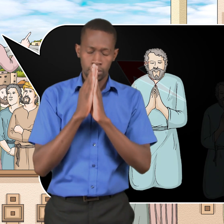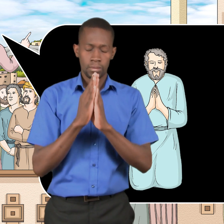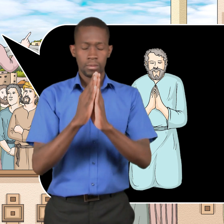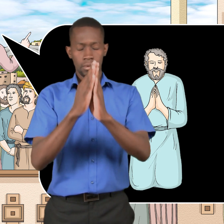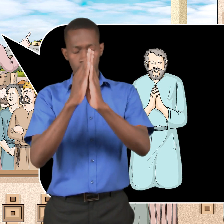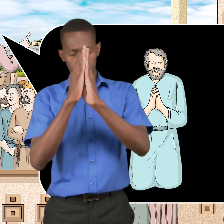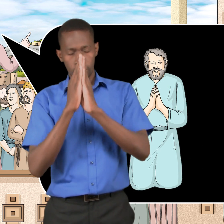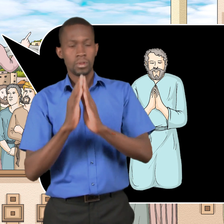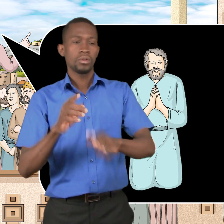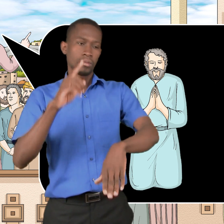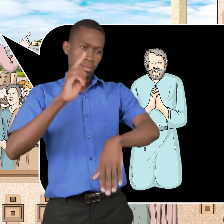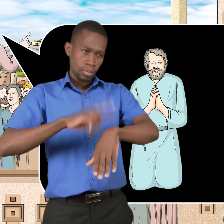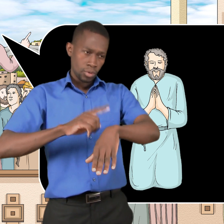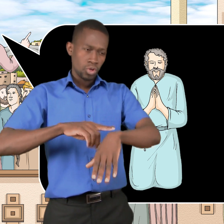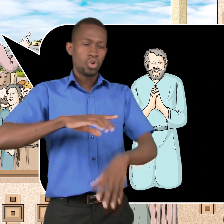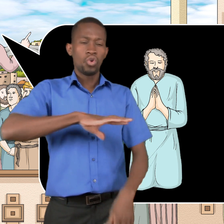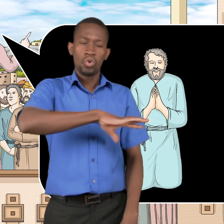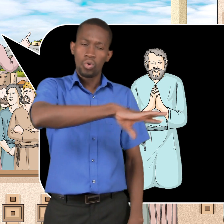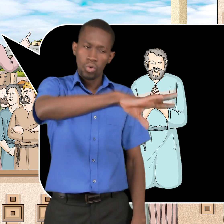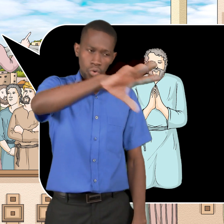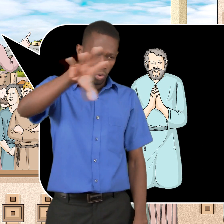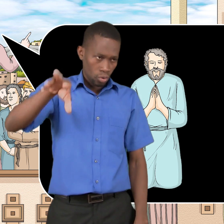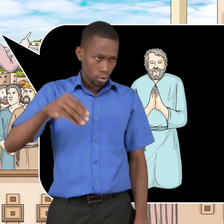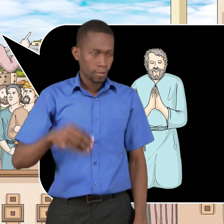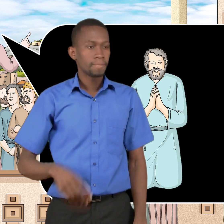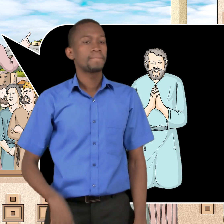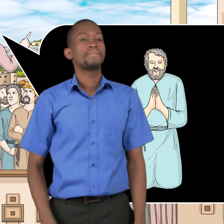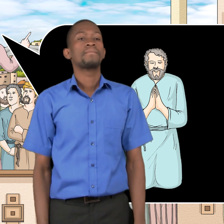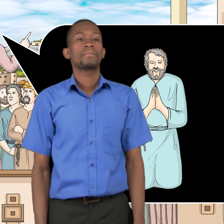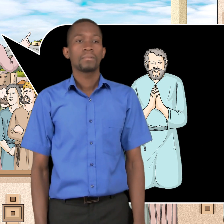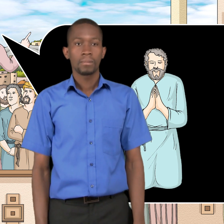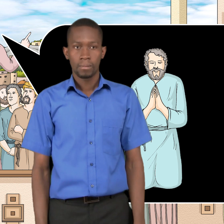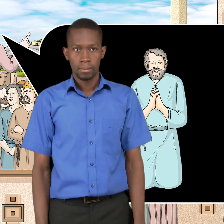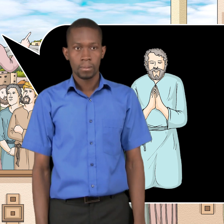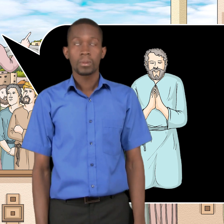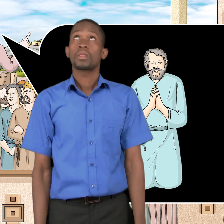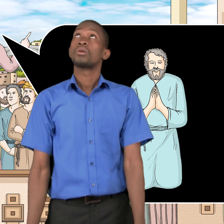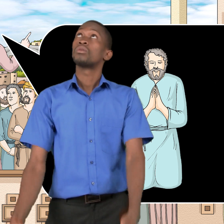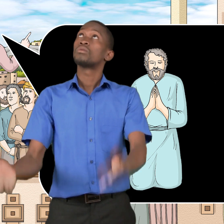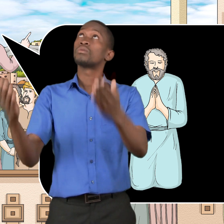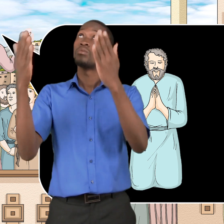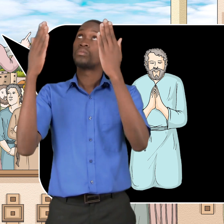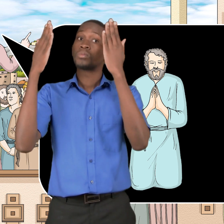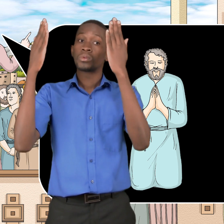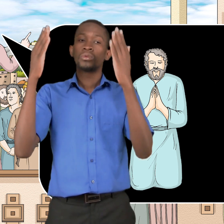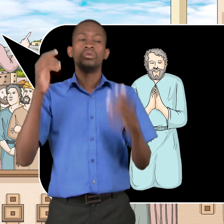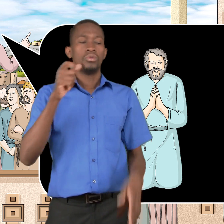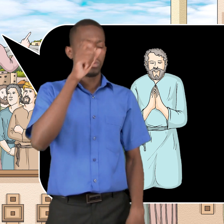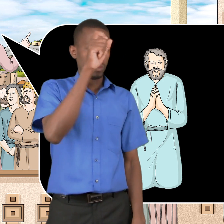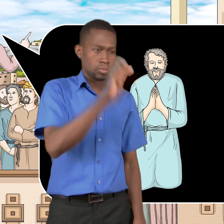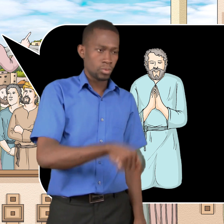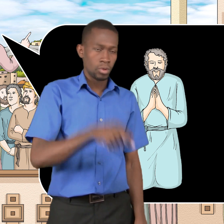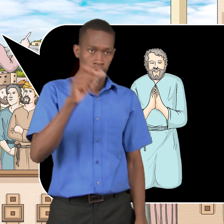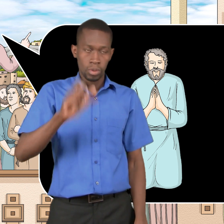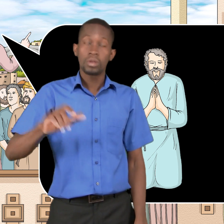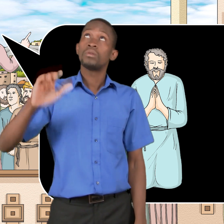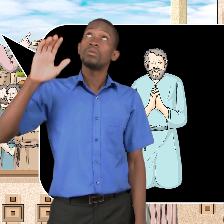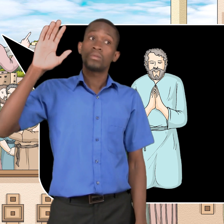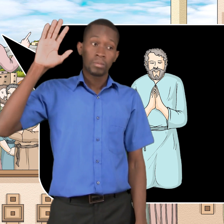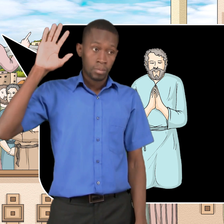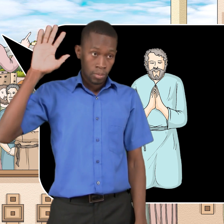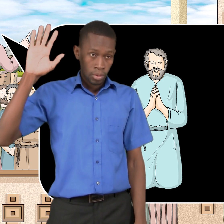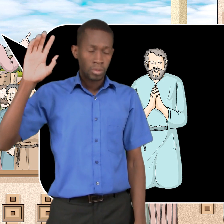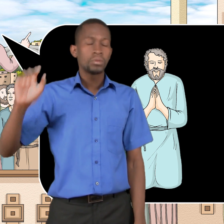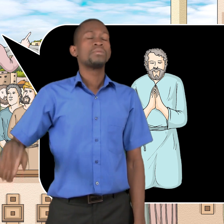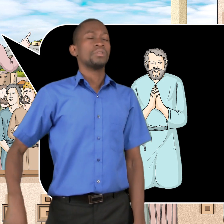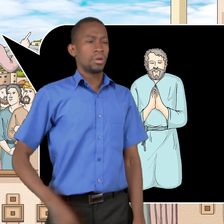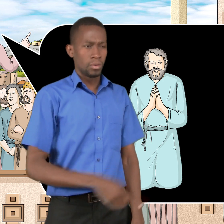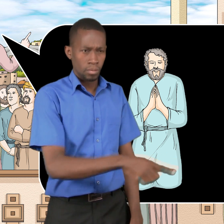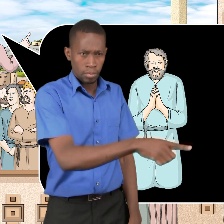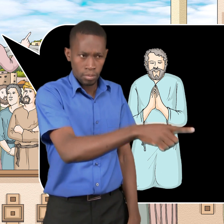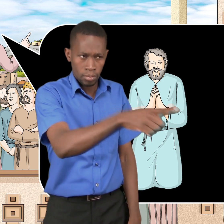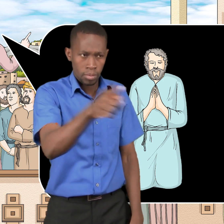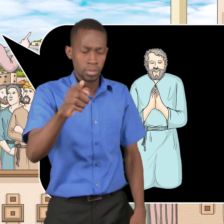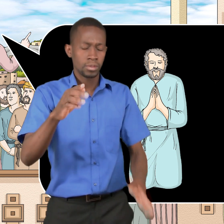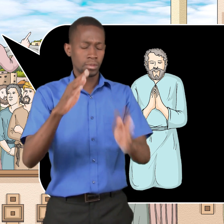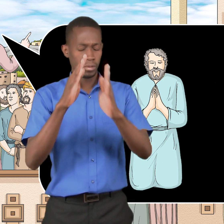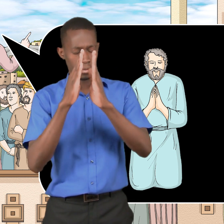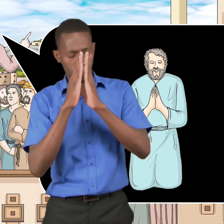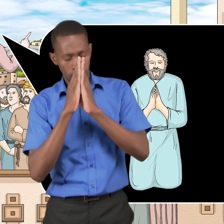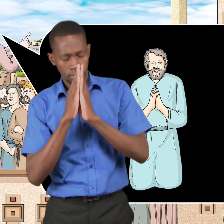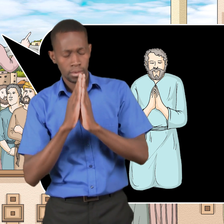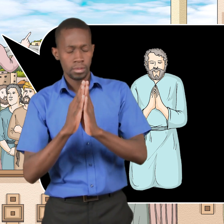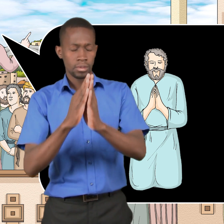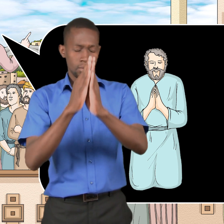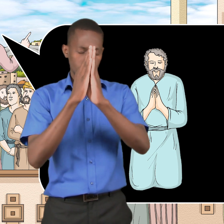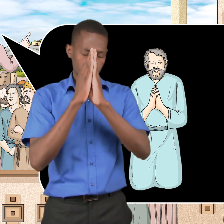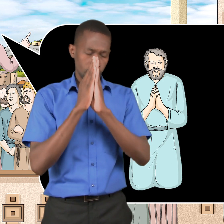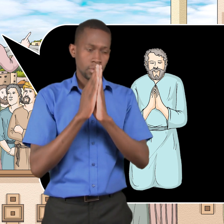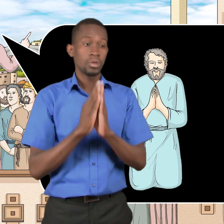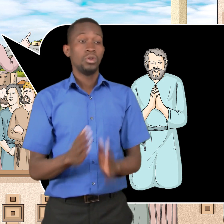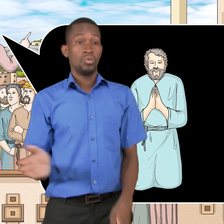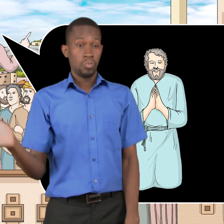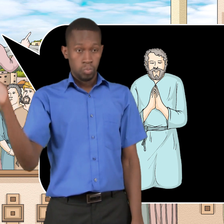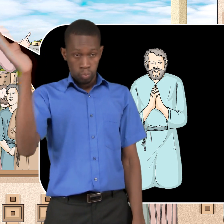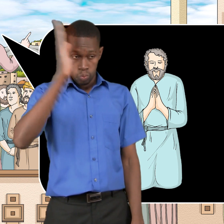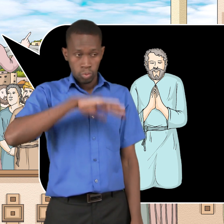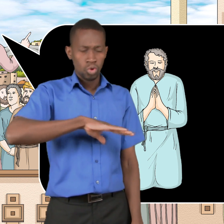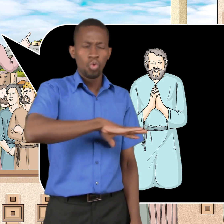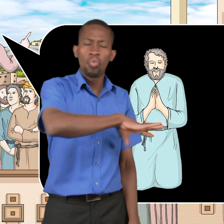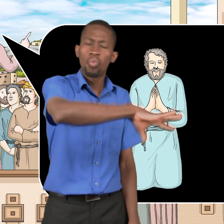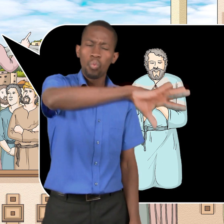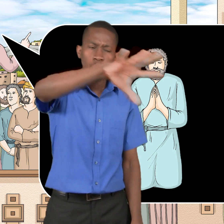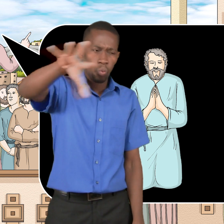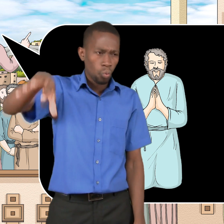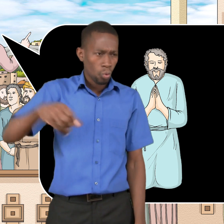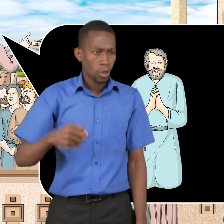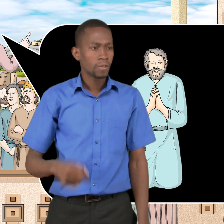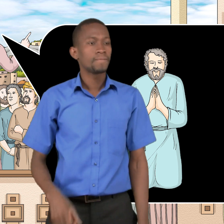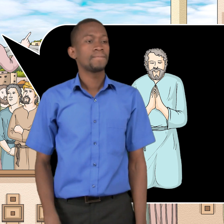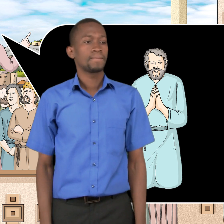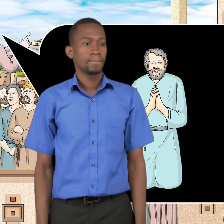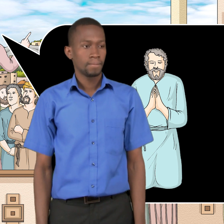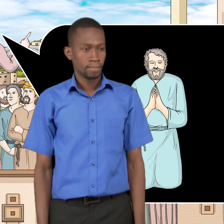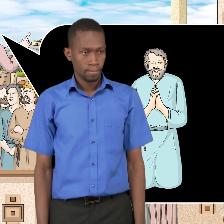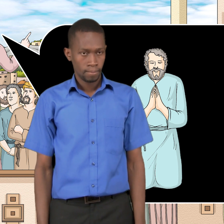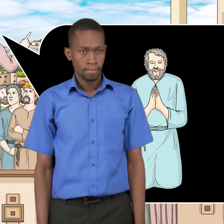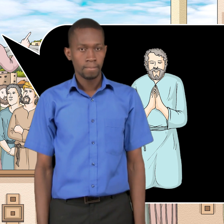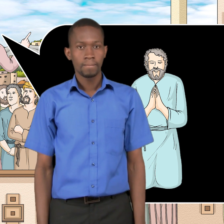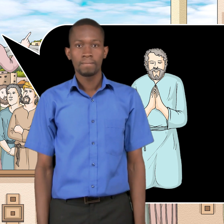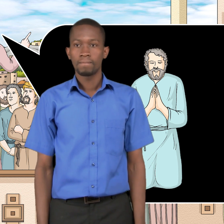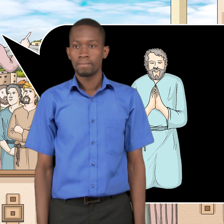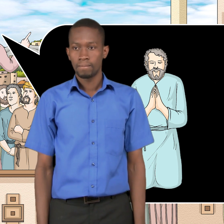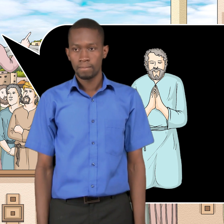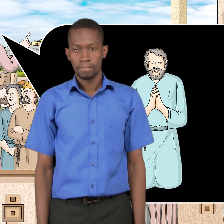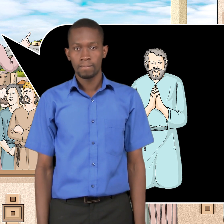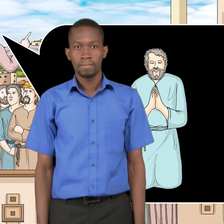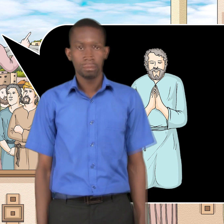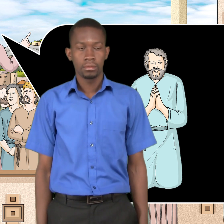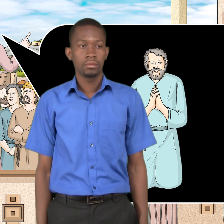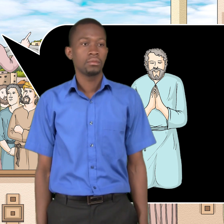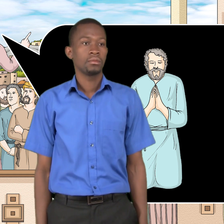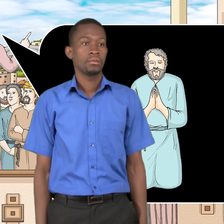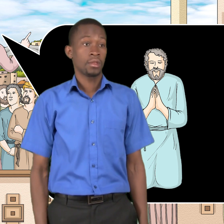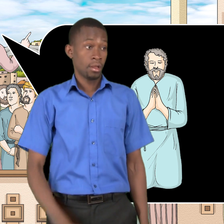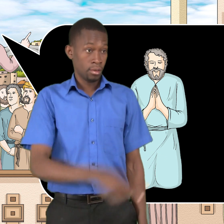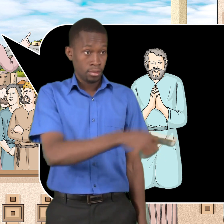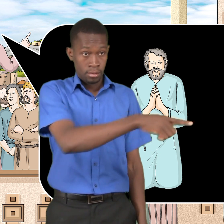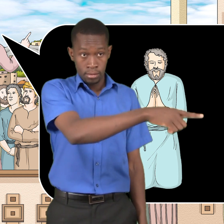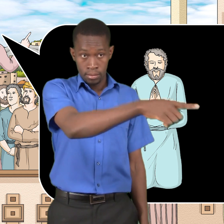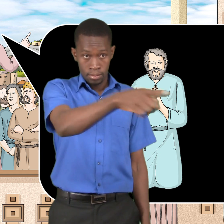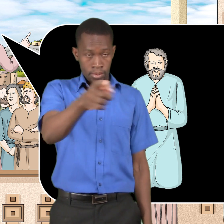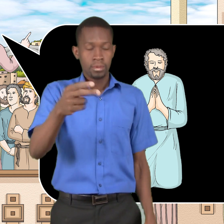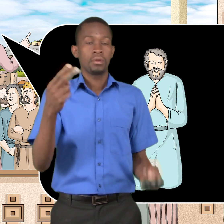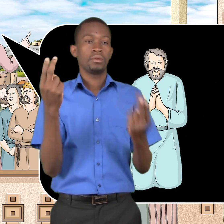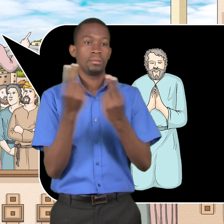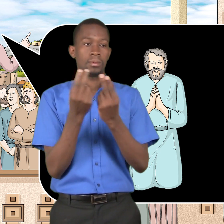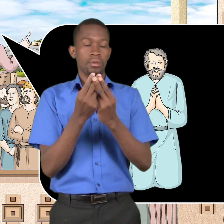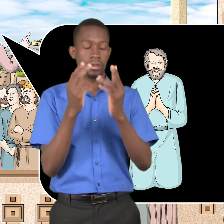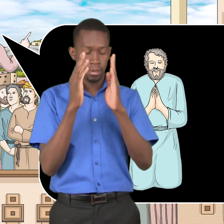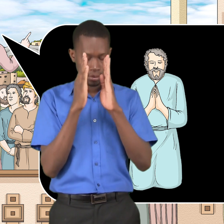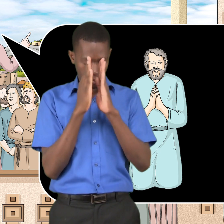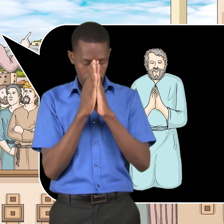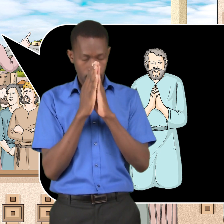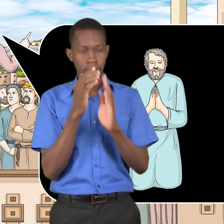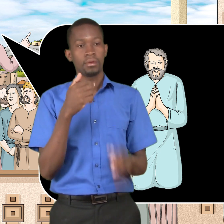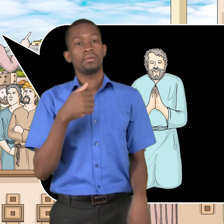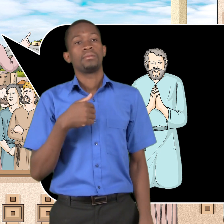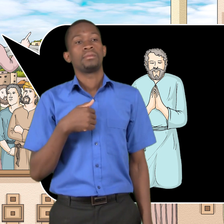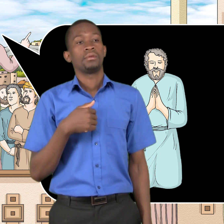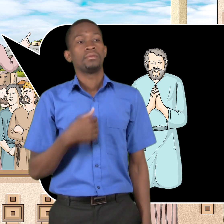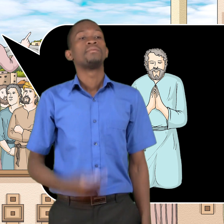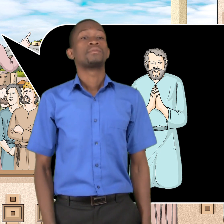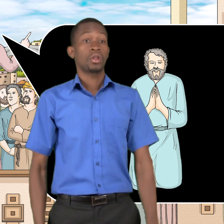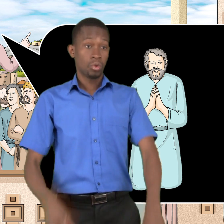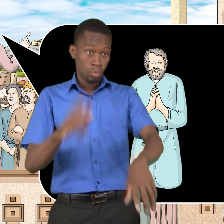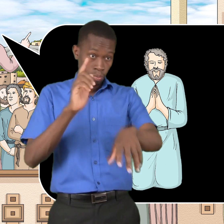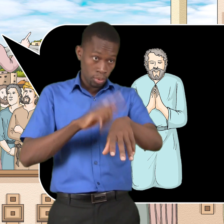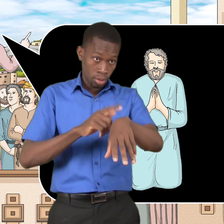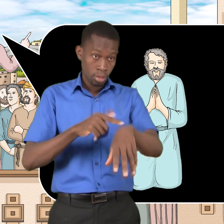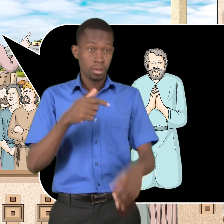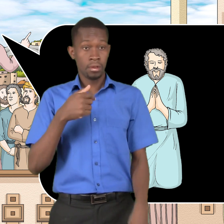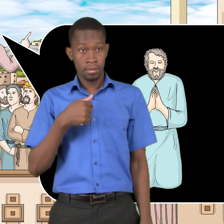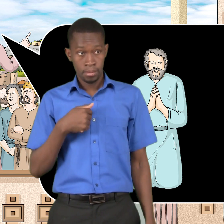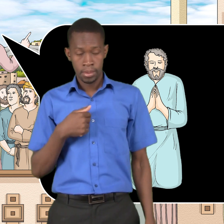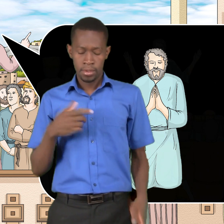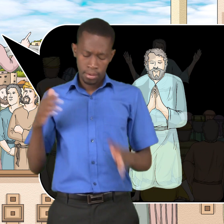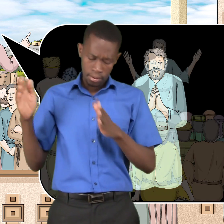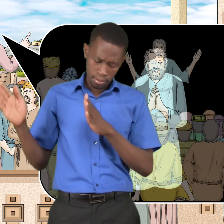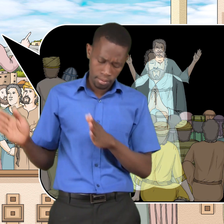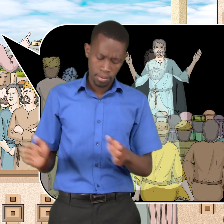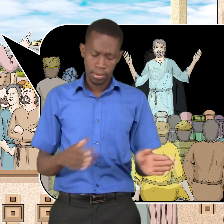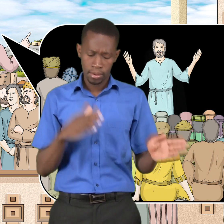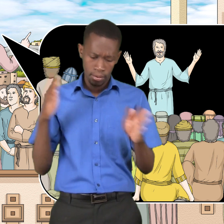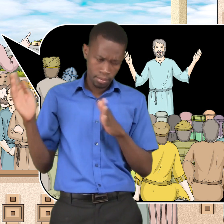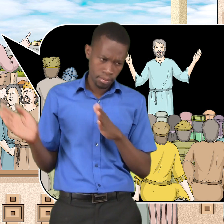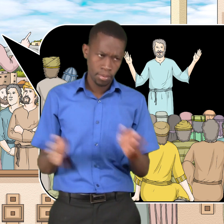To this end, stay alert with all perseverance in your prayers for all the saints.